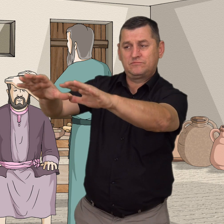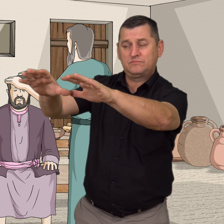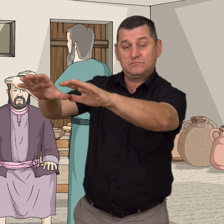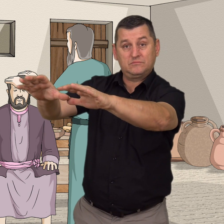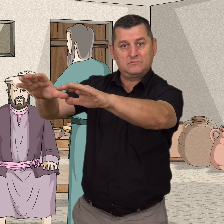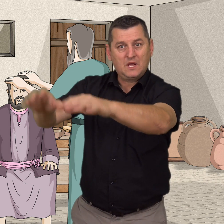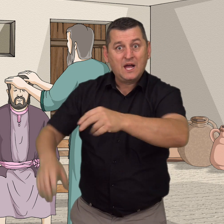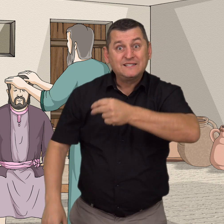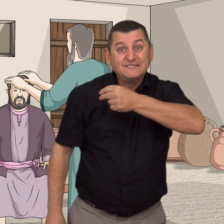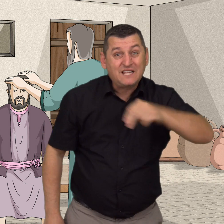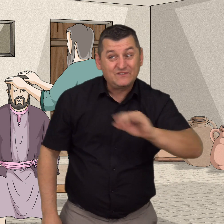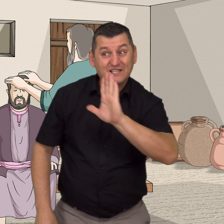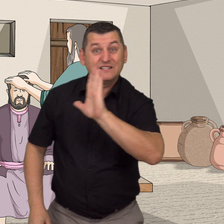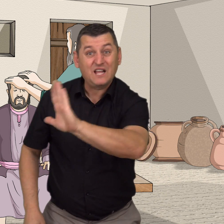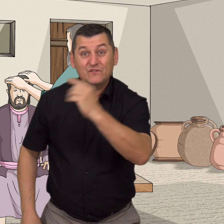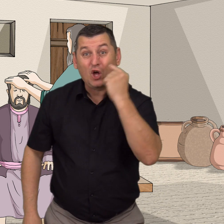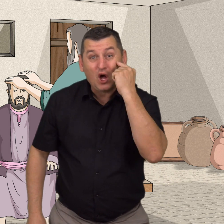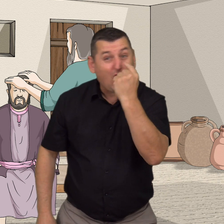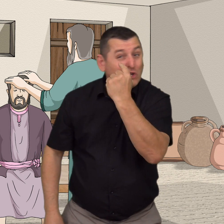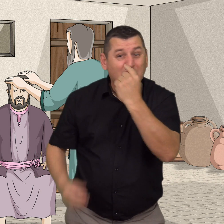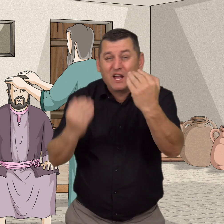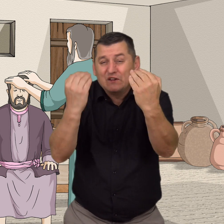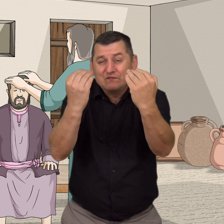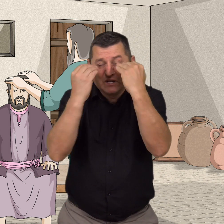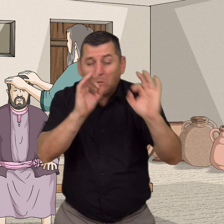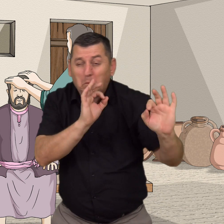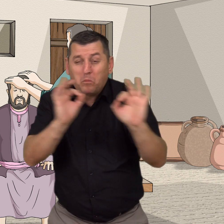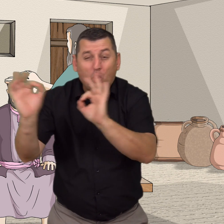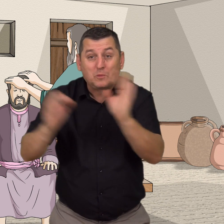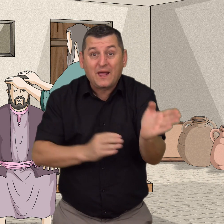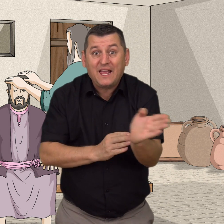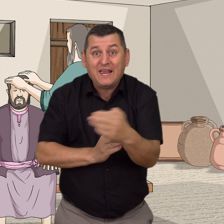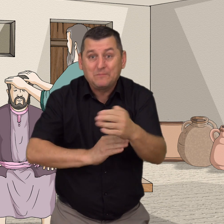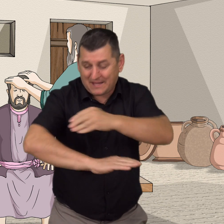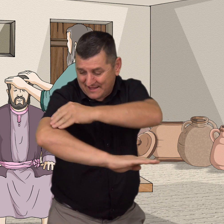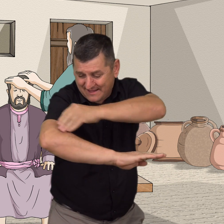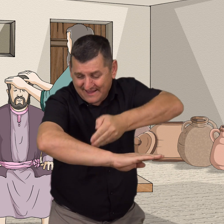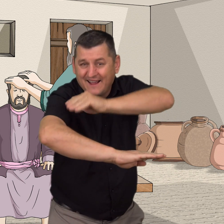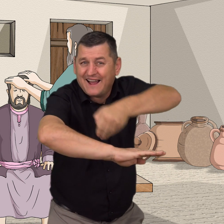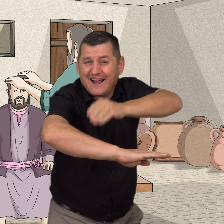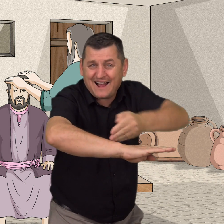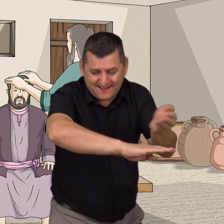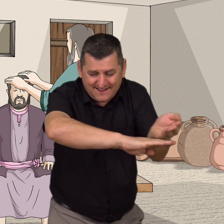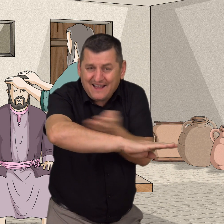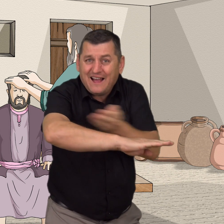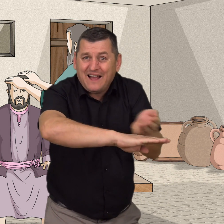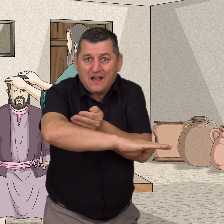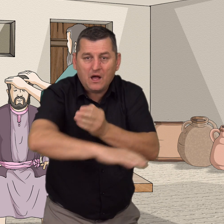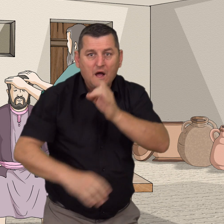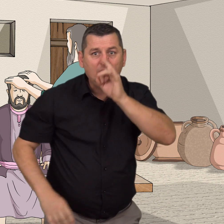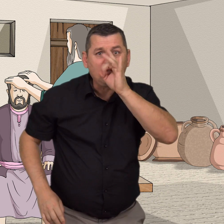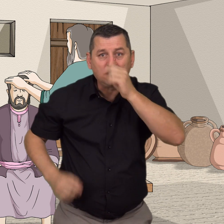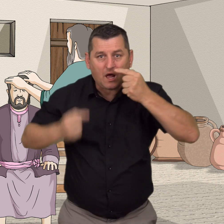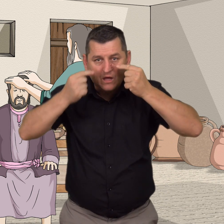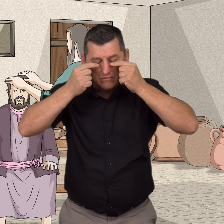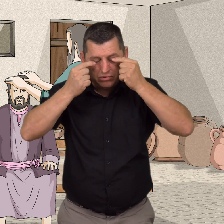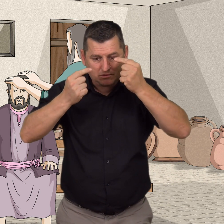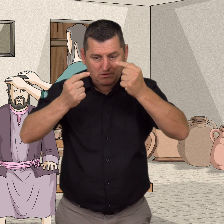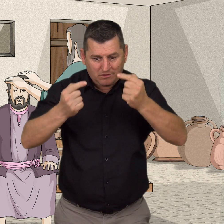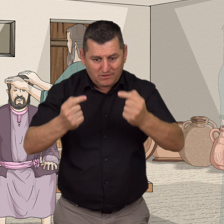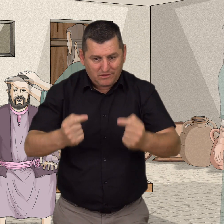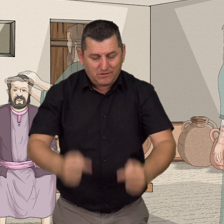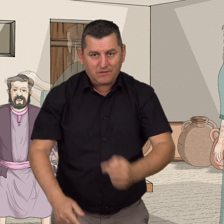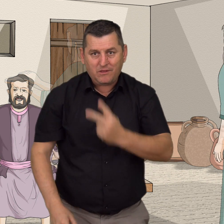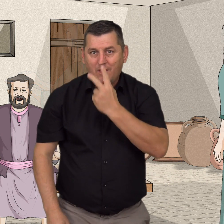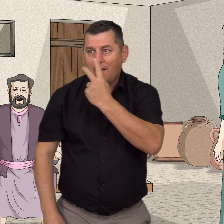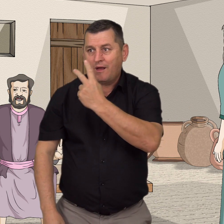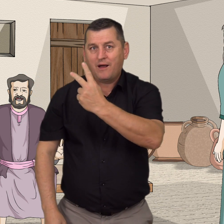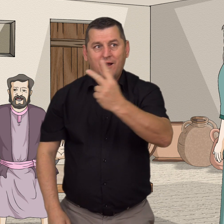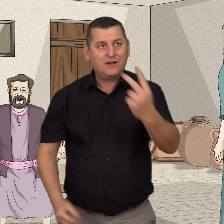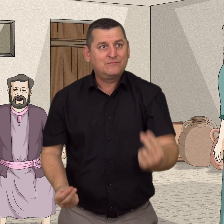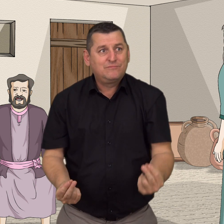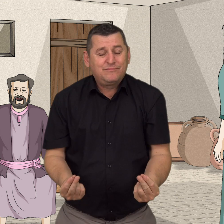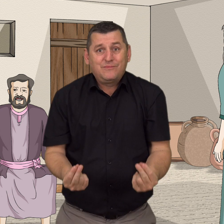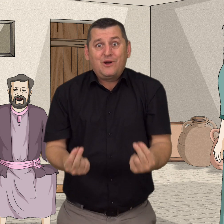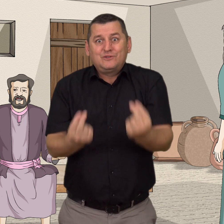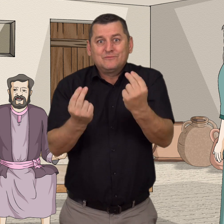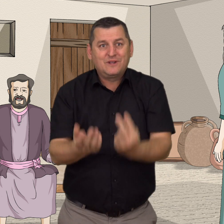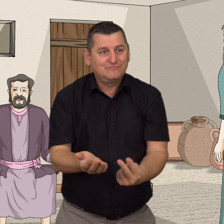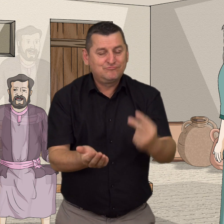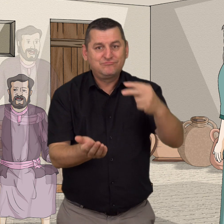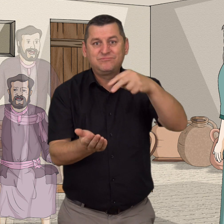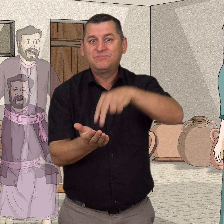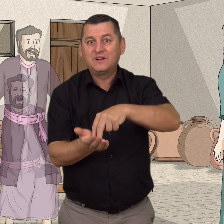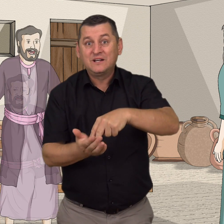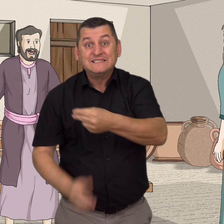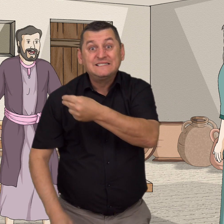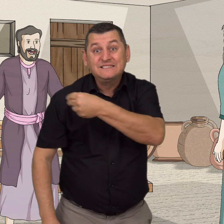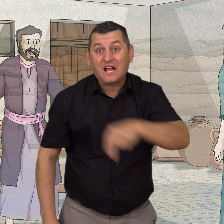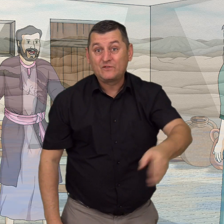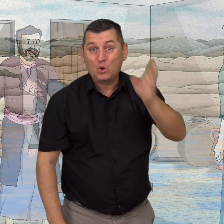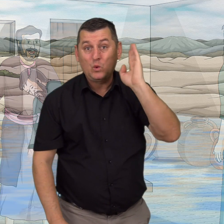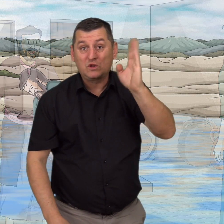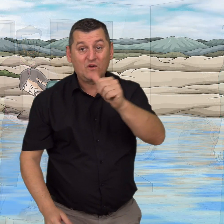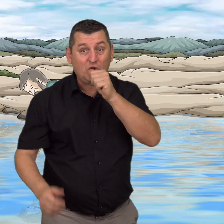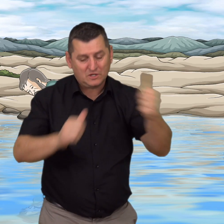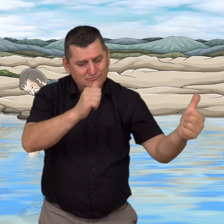At that instant, something like scales fell from Saul’s eyes, and his sight was restored.